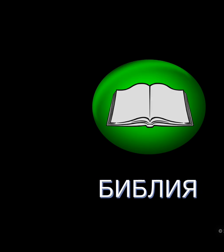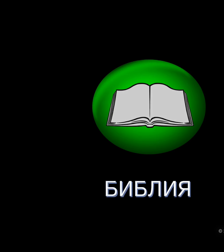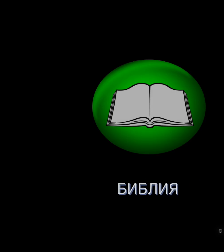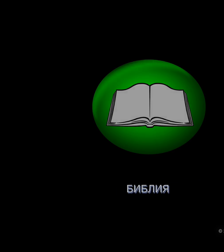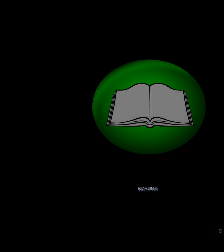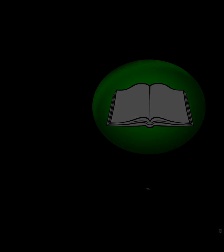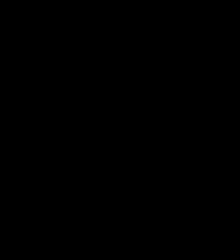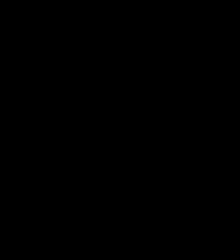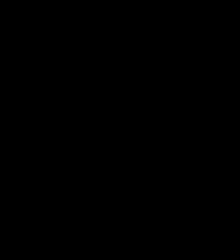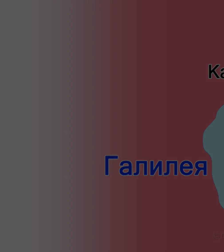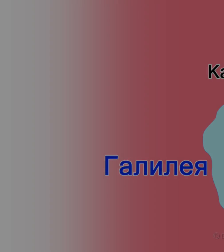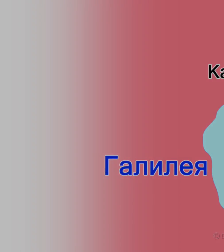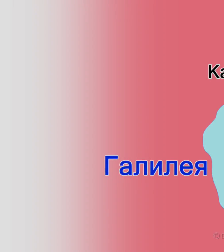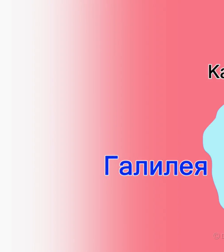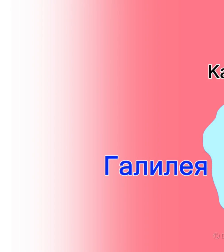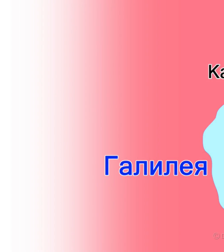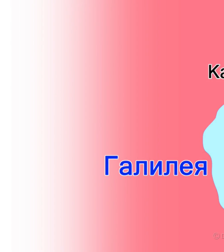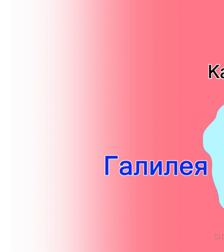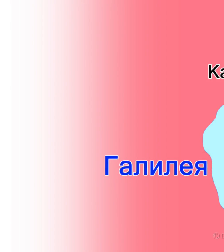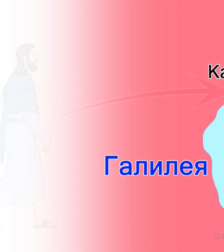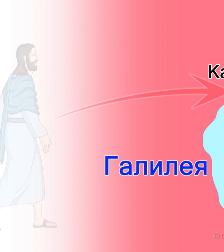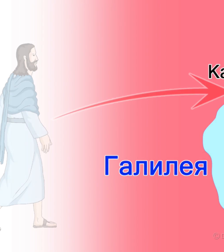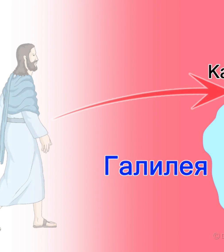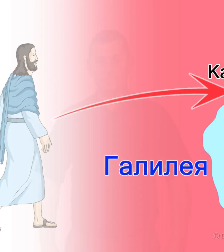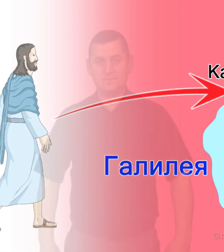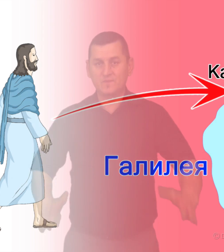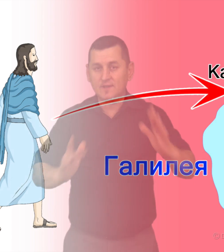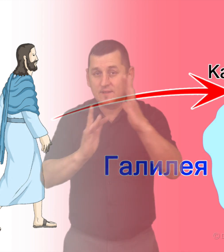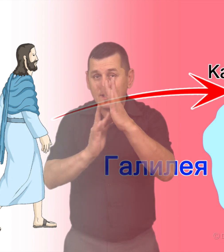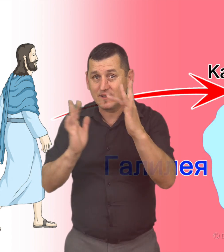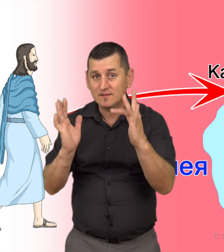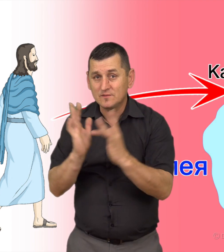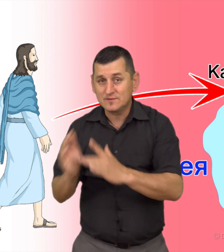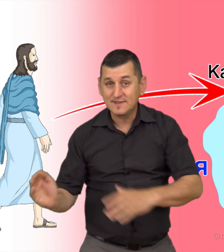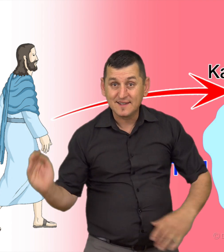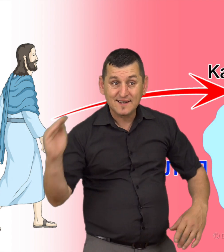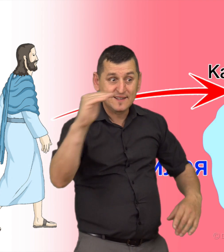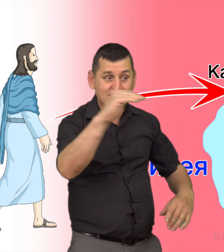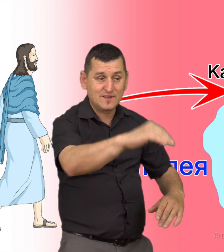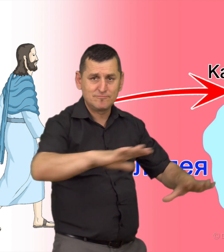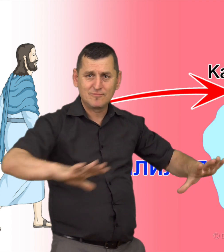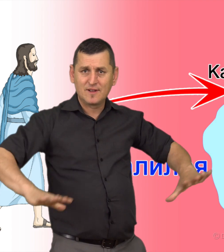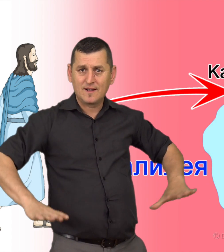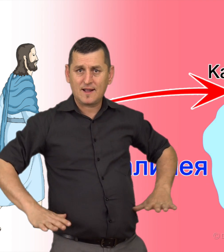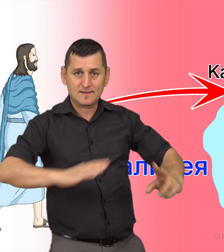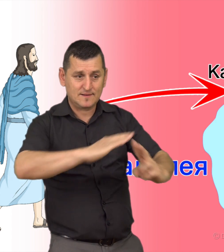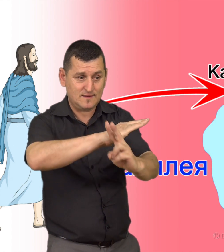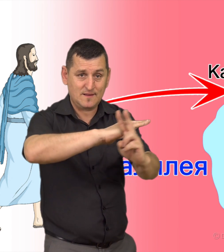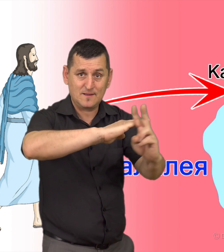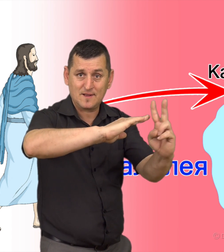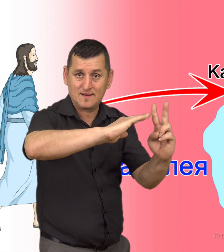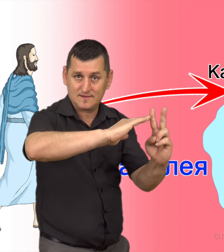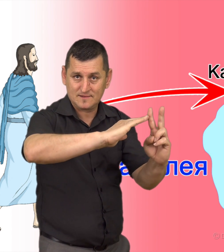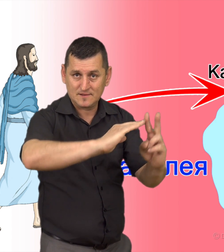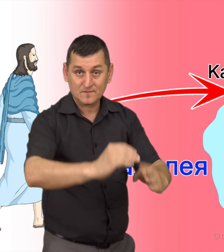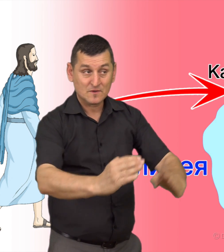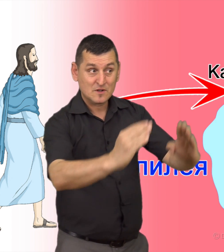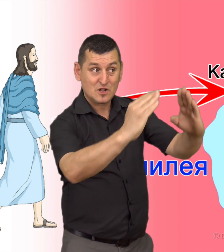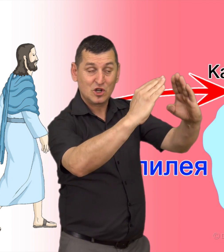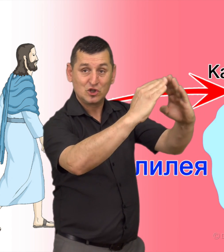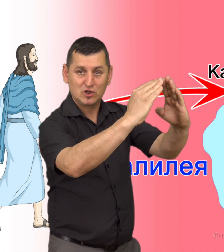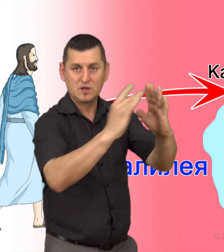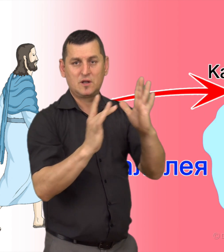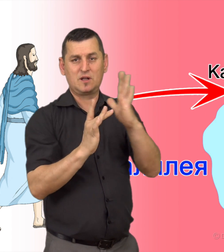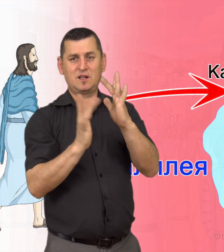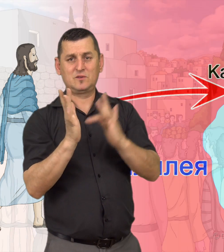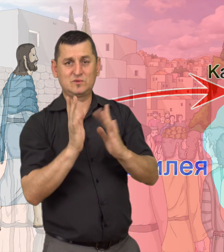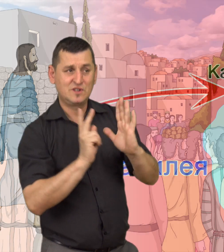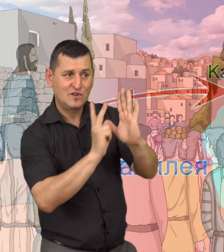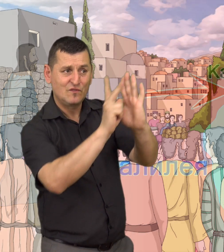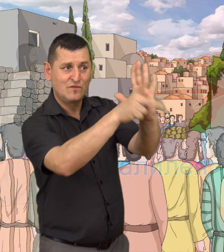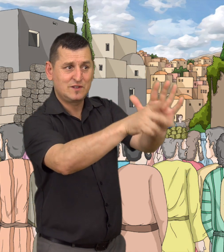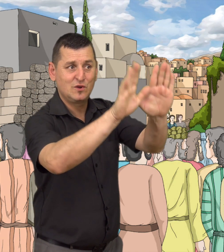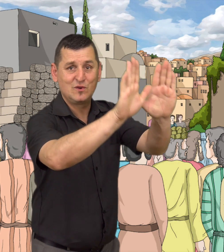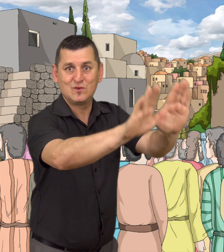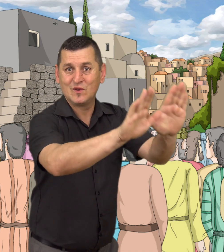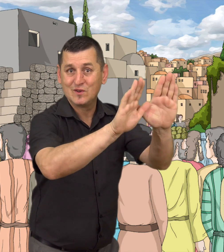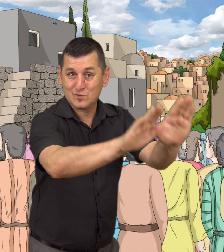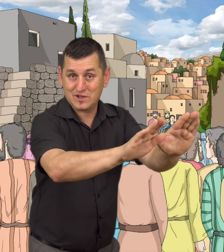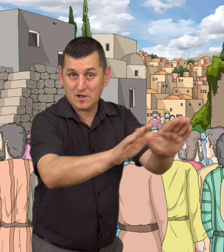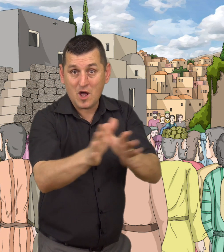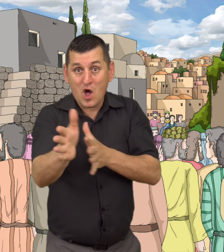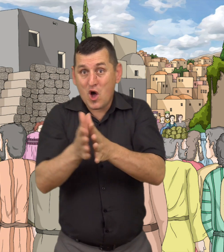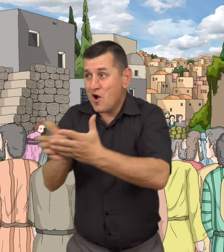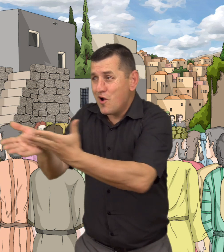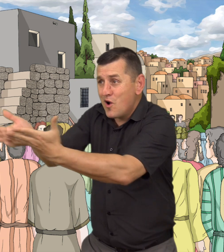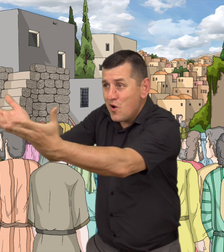A few days later Jesus went back to Capernaum.